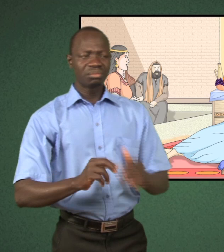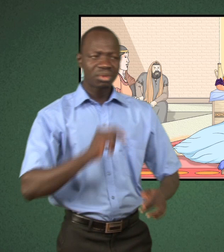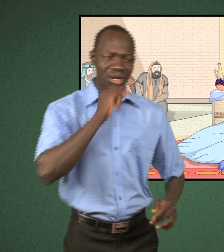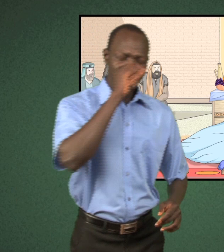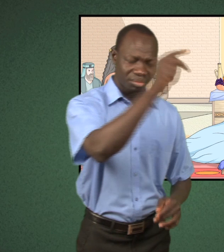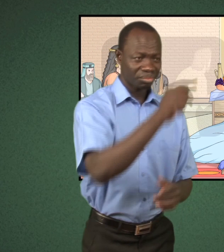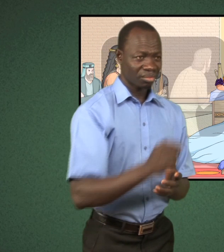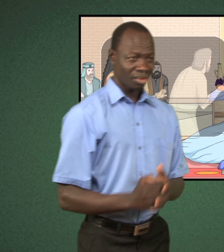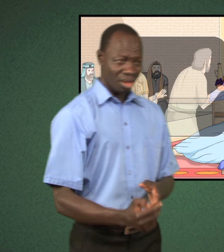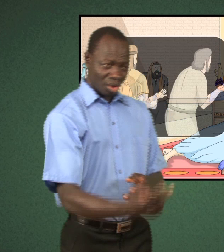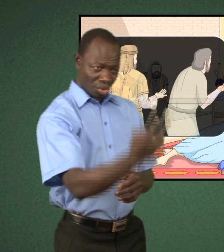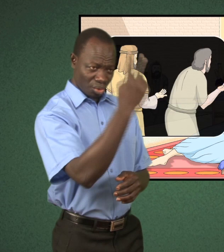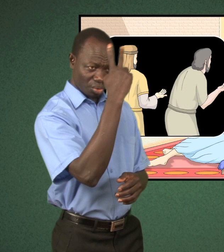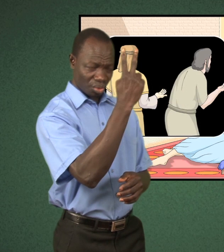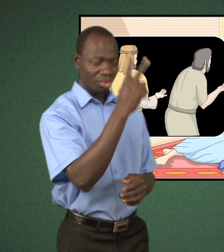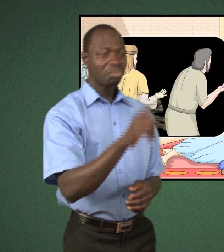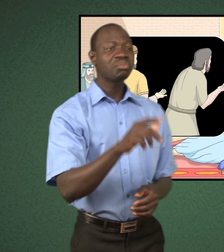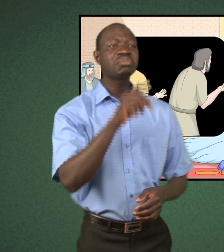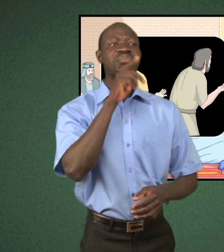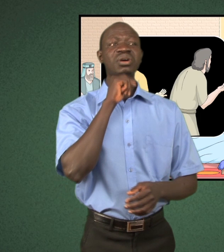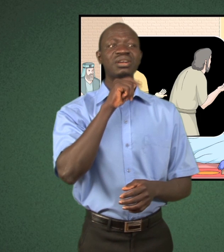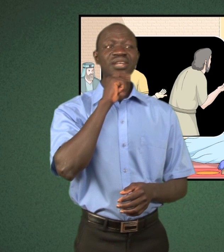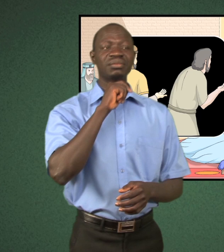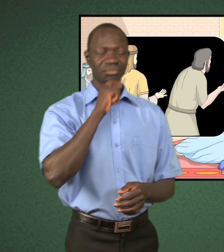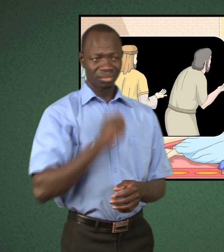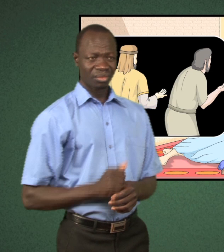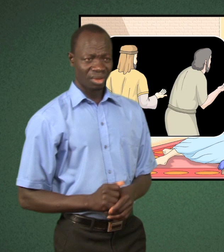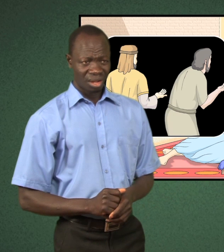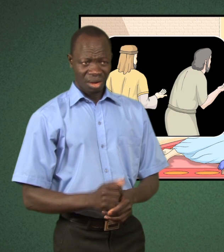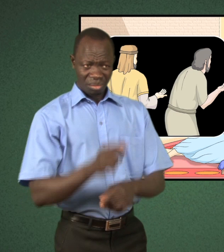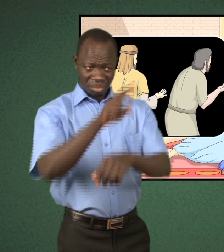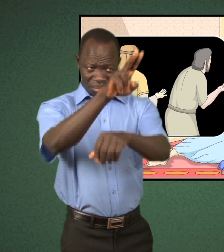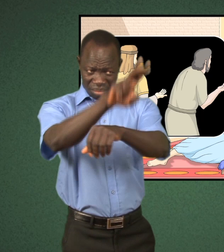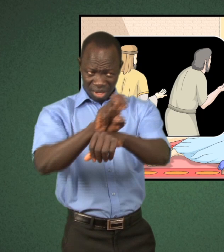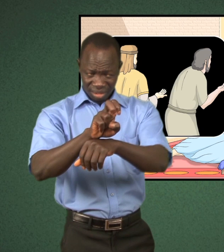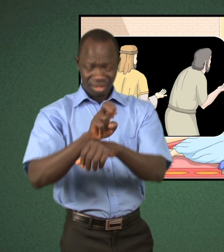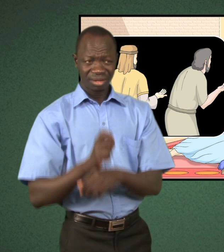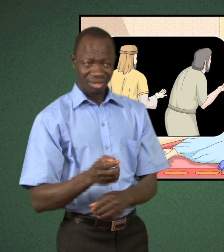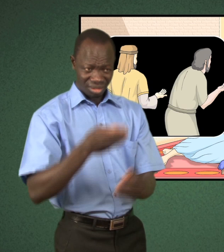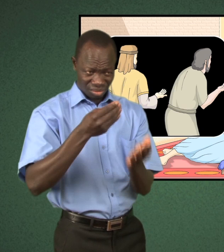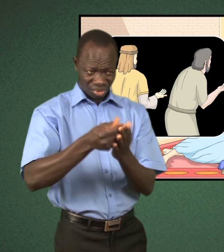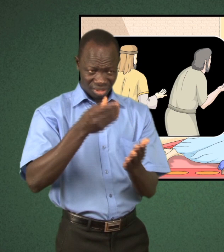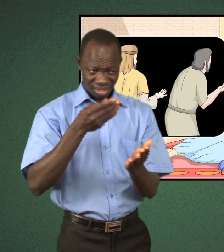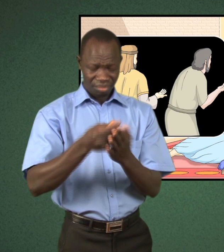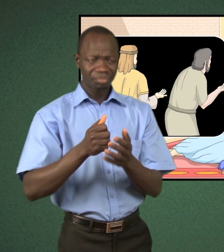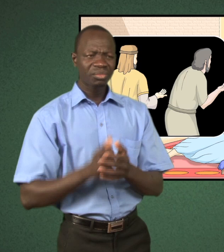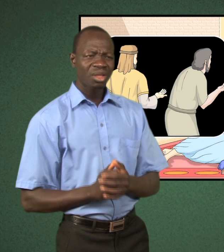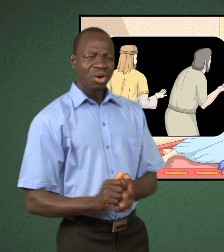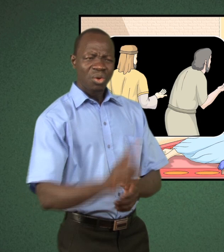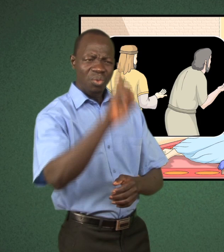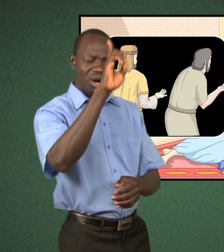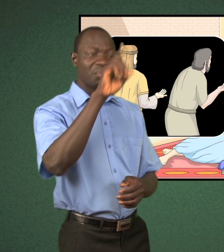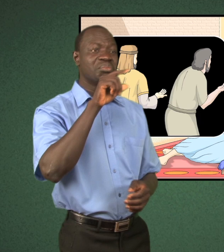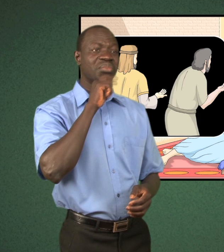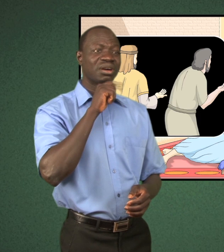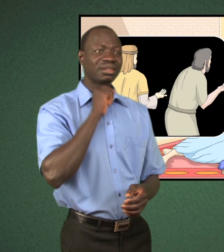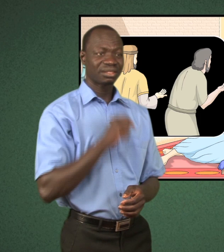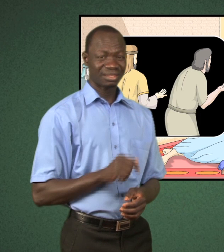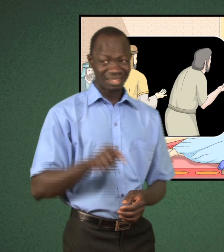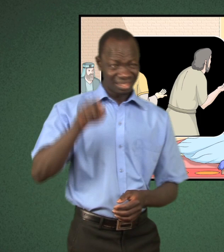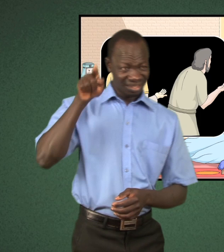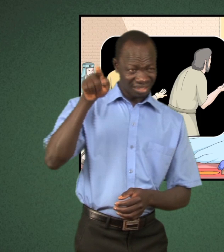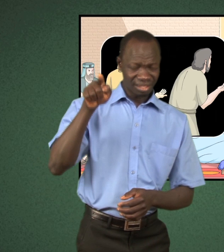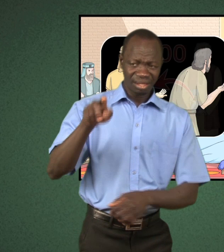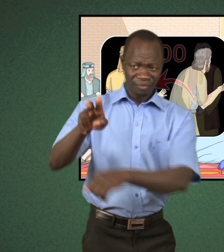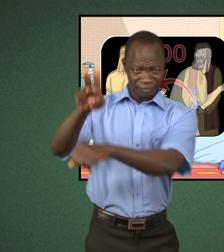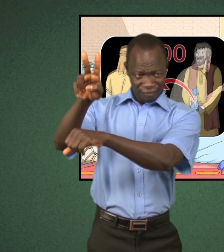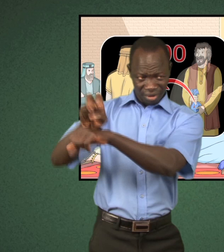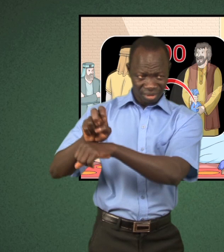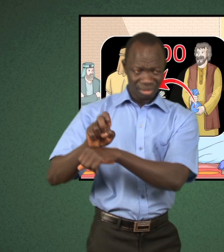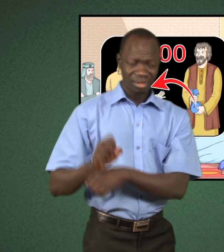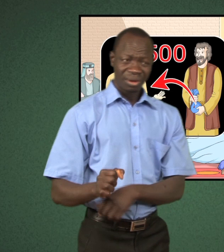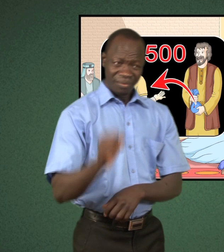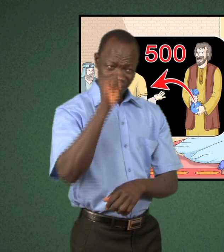“Two men were debtors to a certain moneylender.